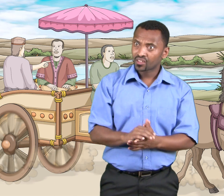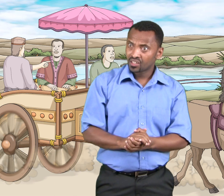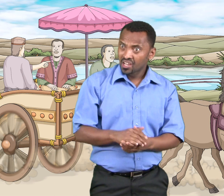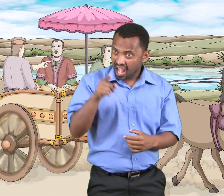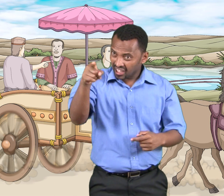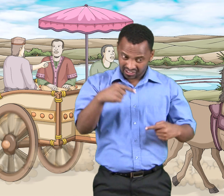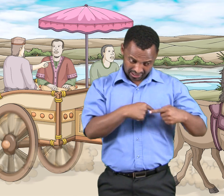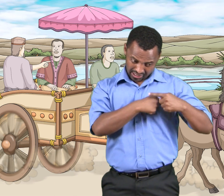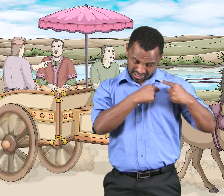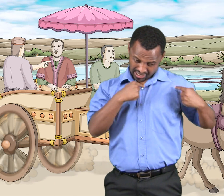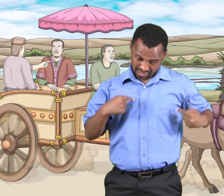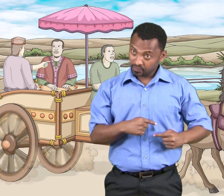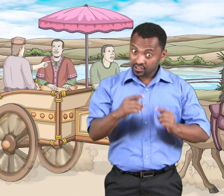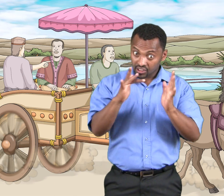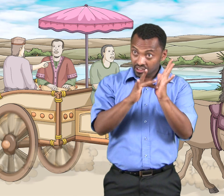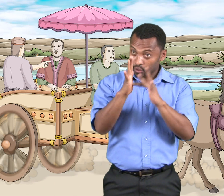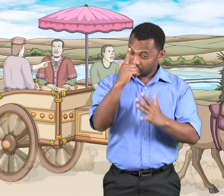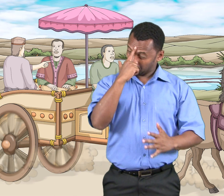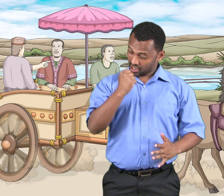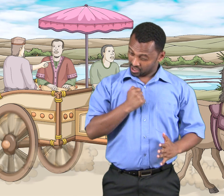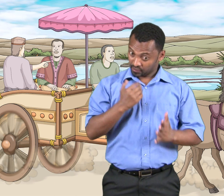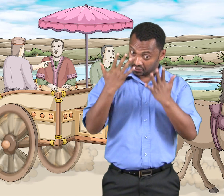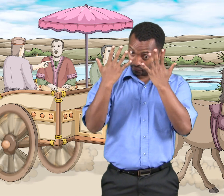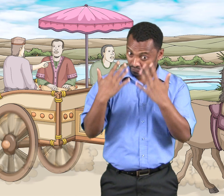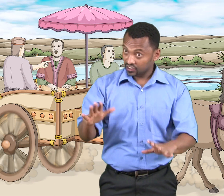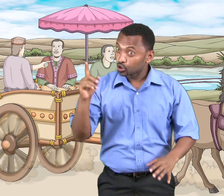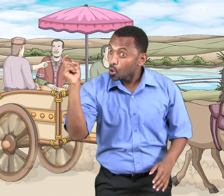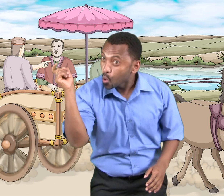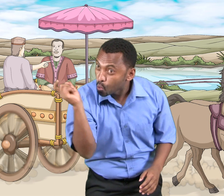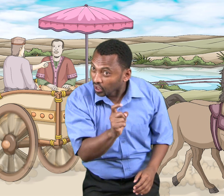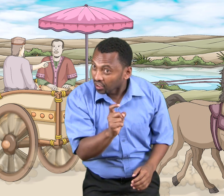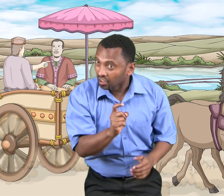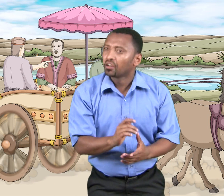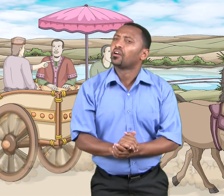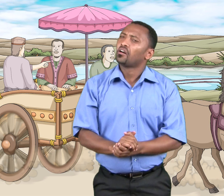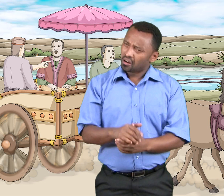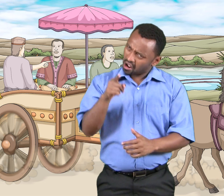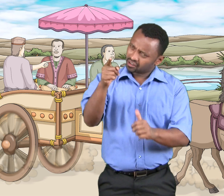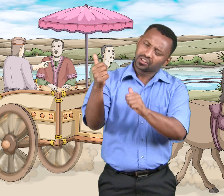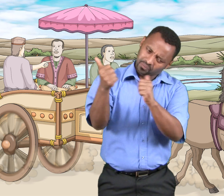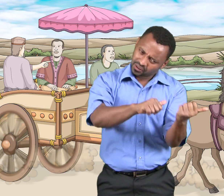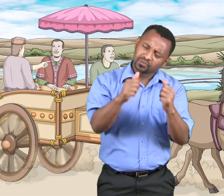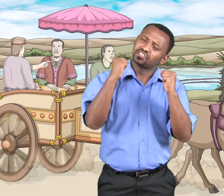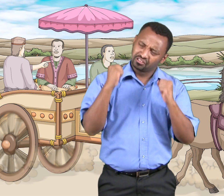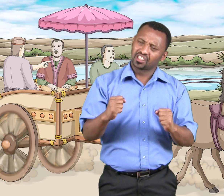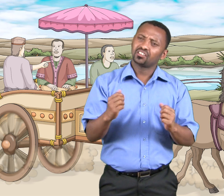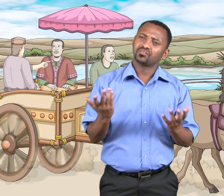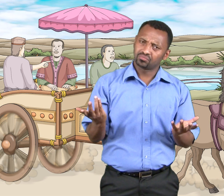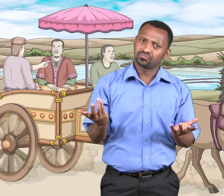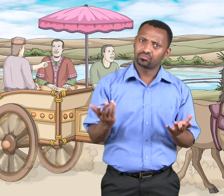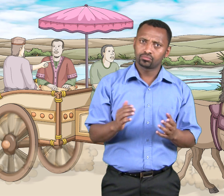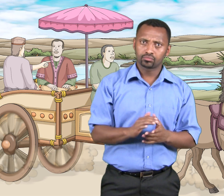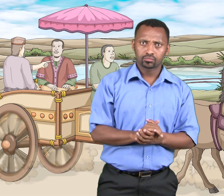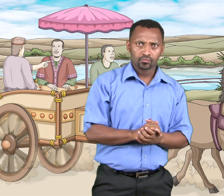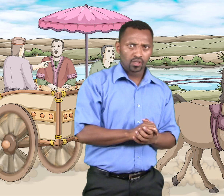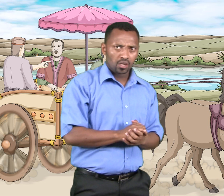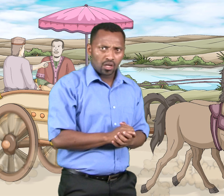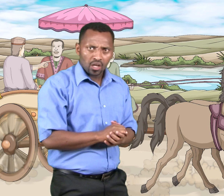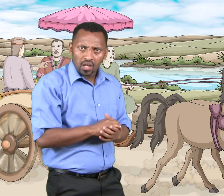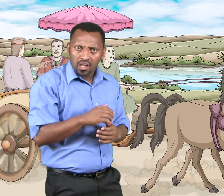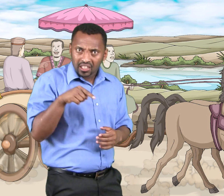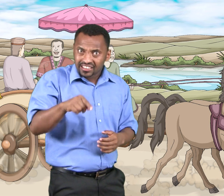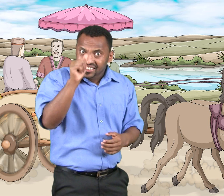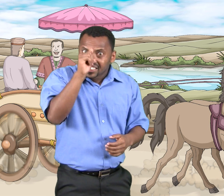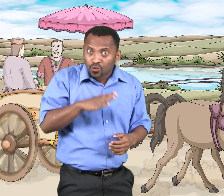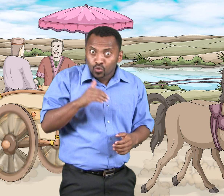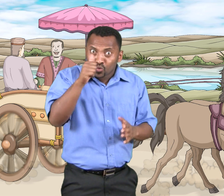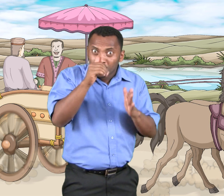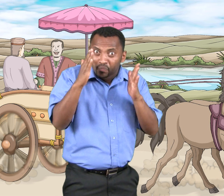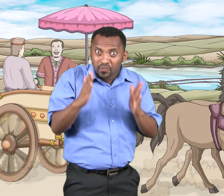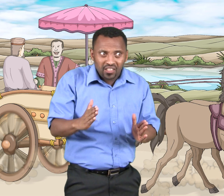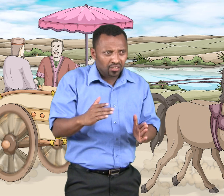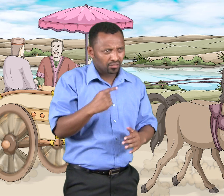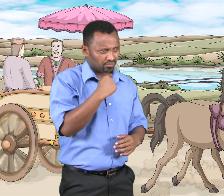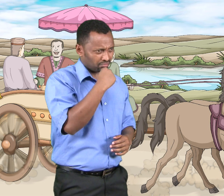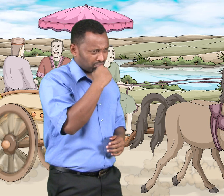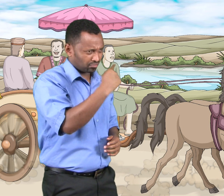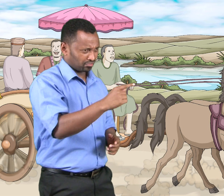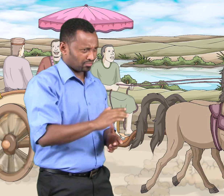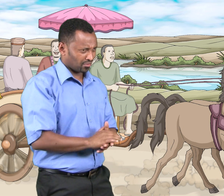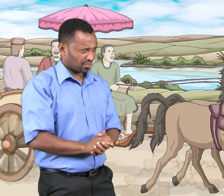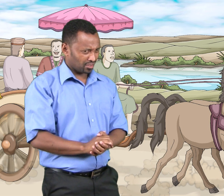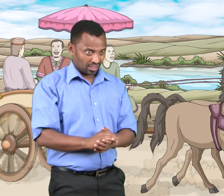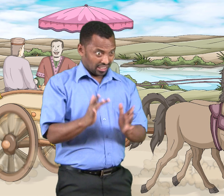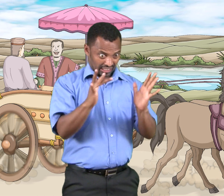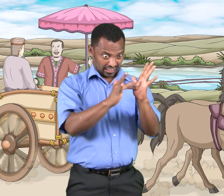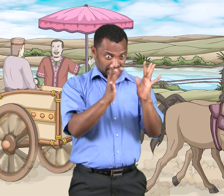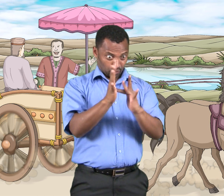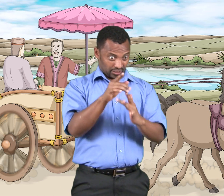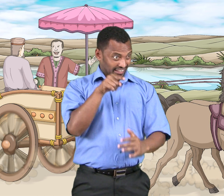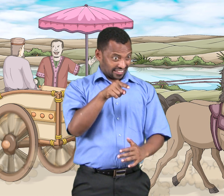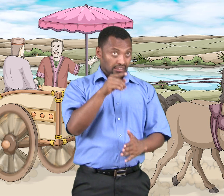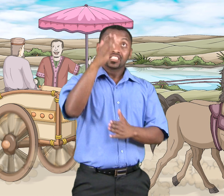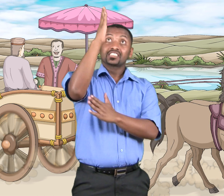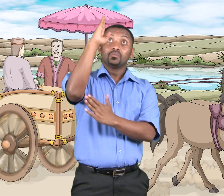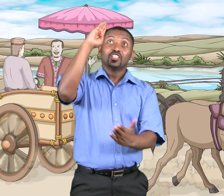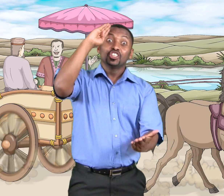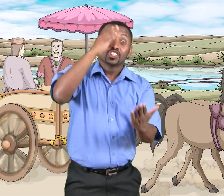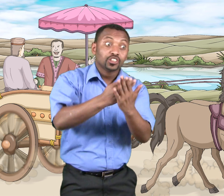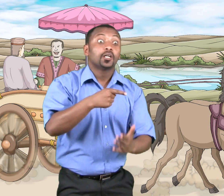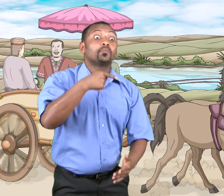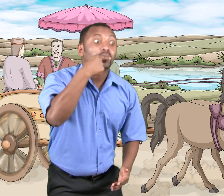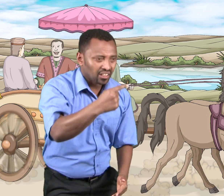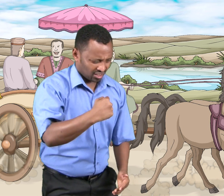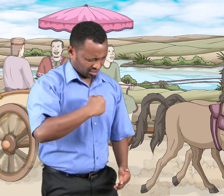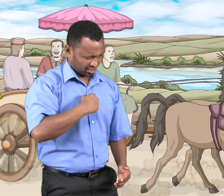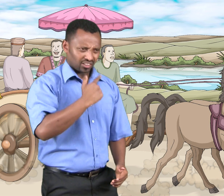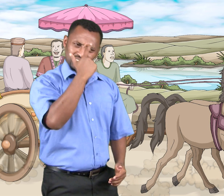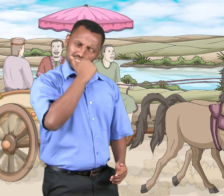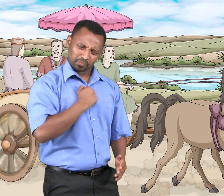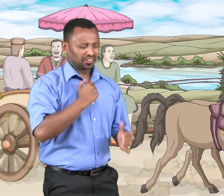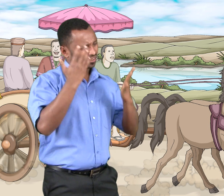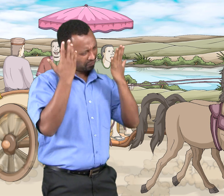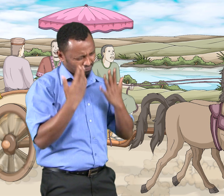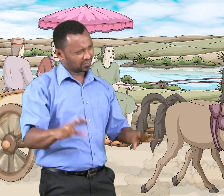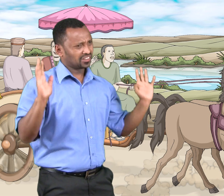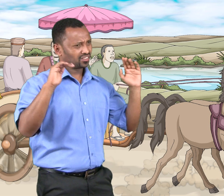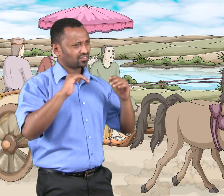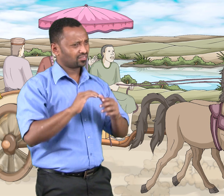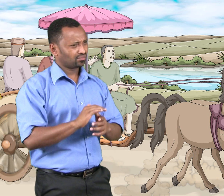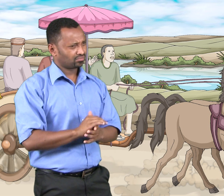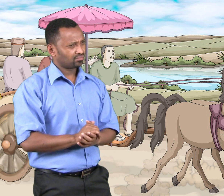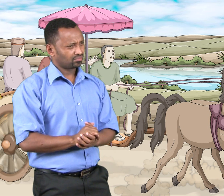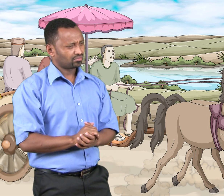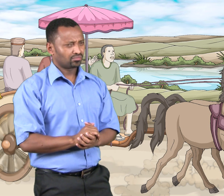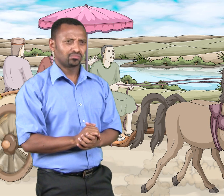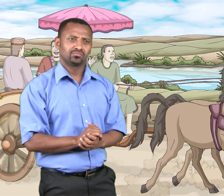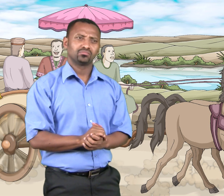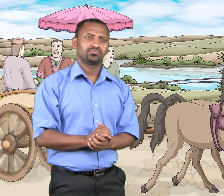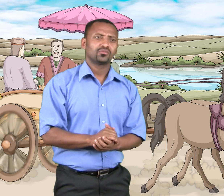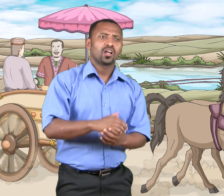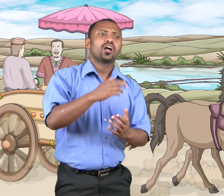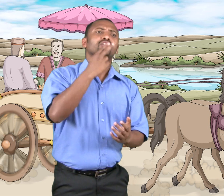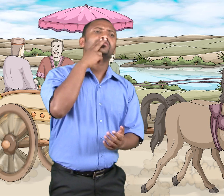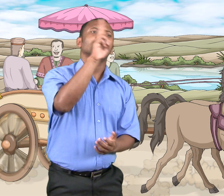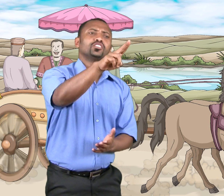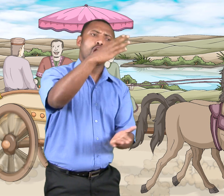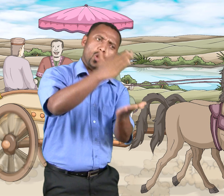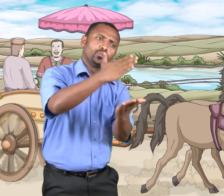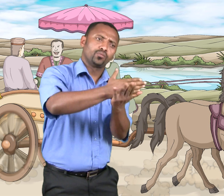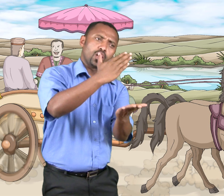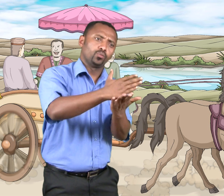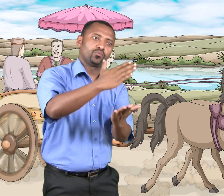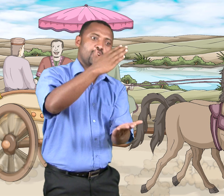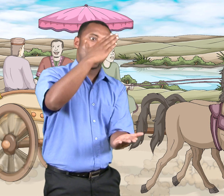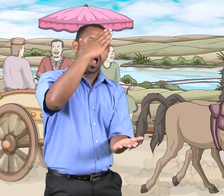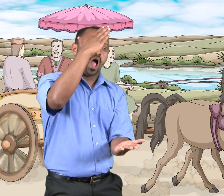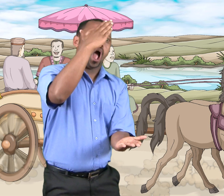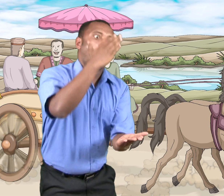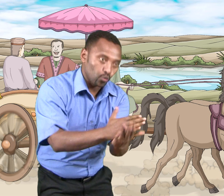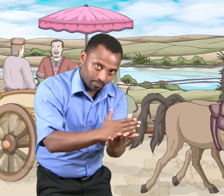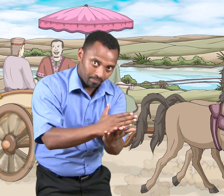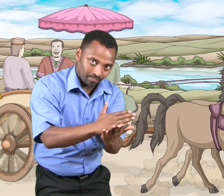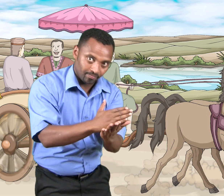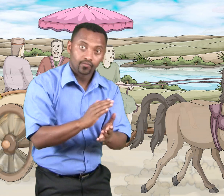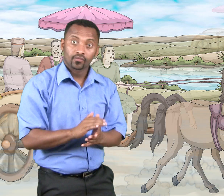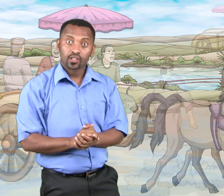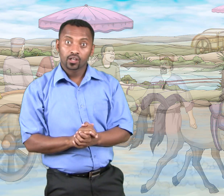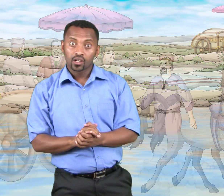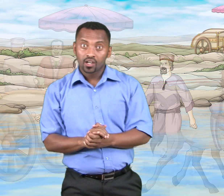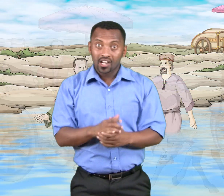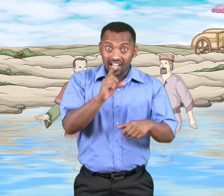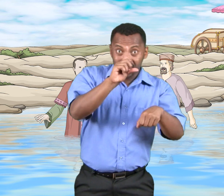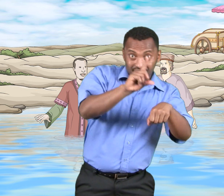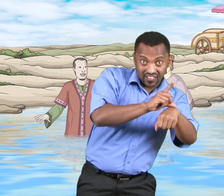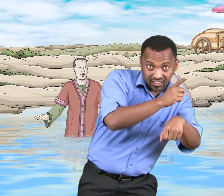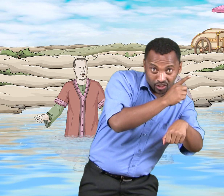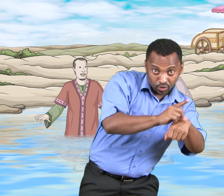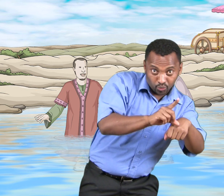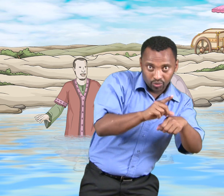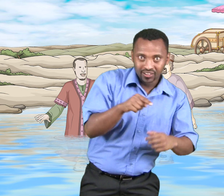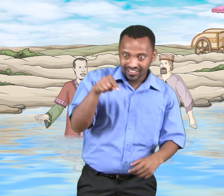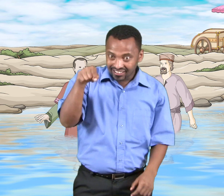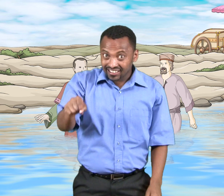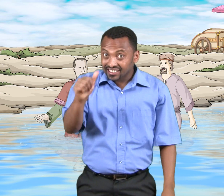What is there to prevent me from being baptized?” And he gave orders to stop the chariot.